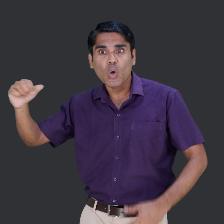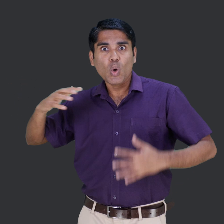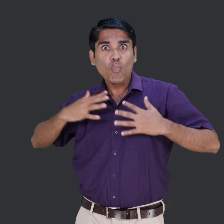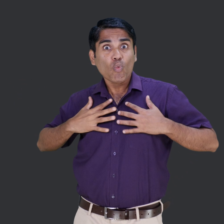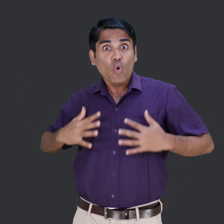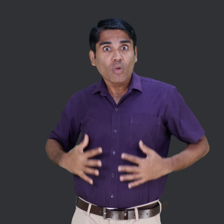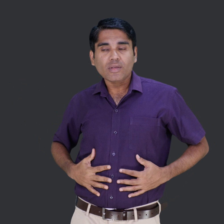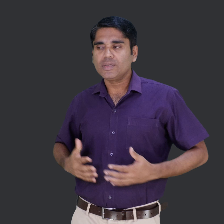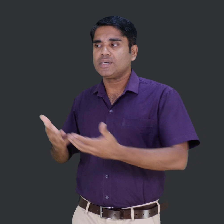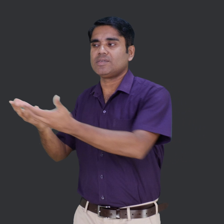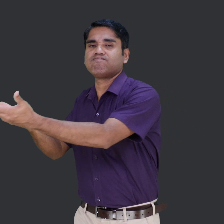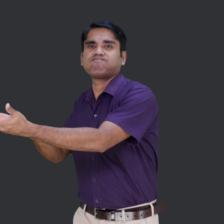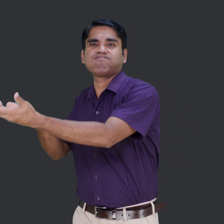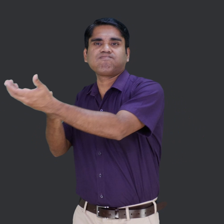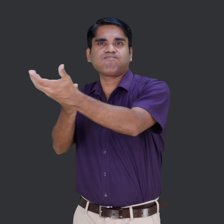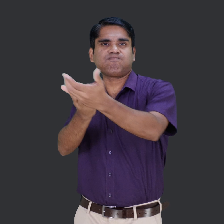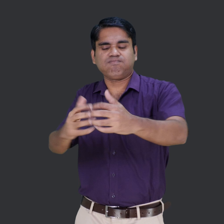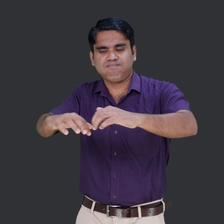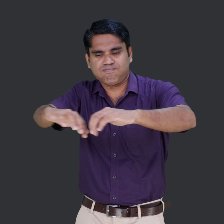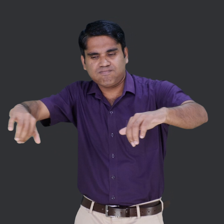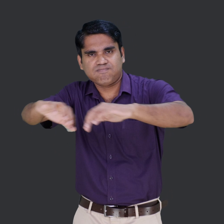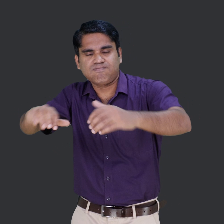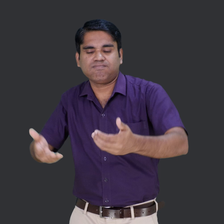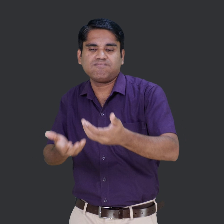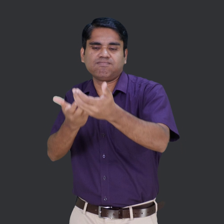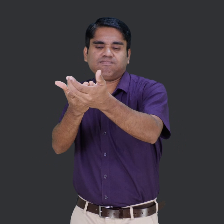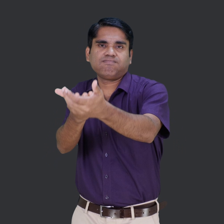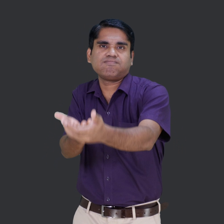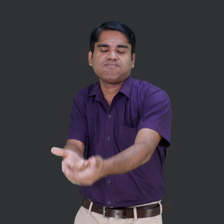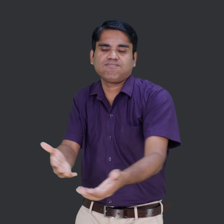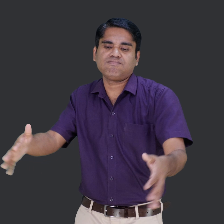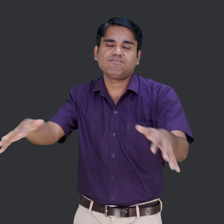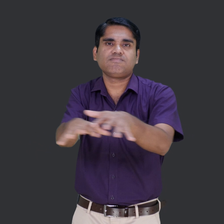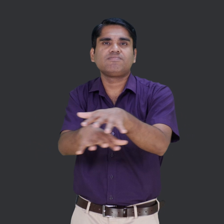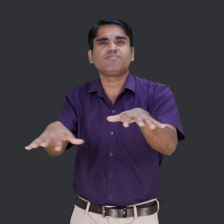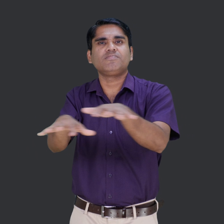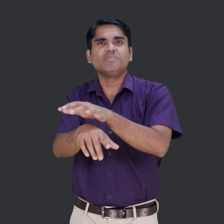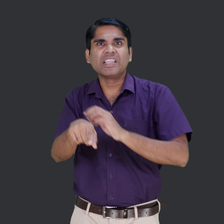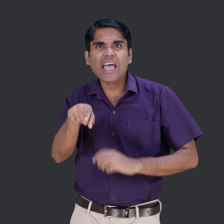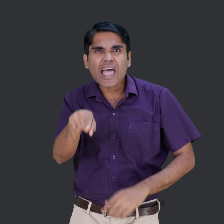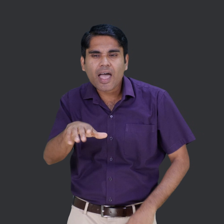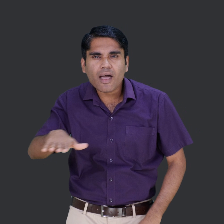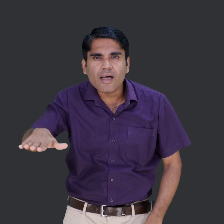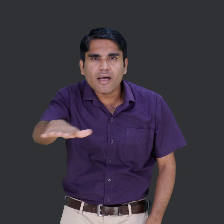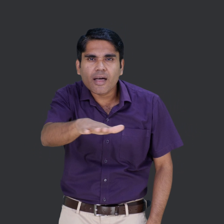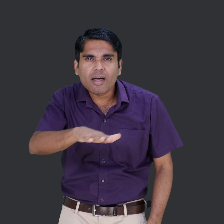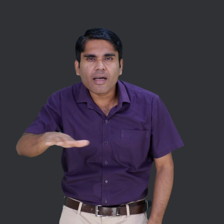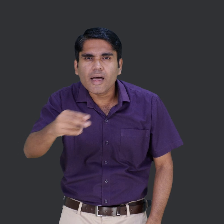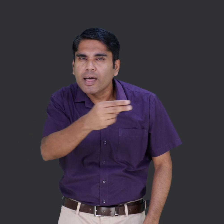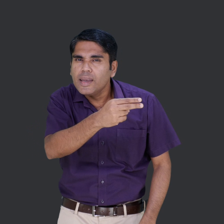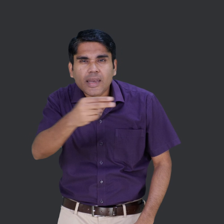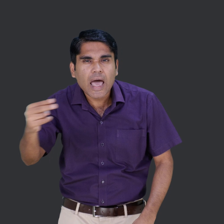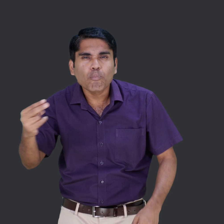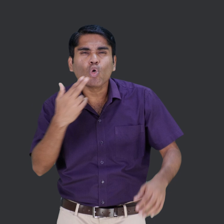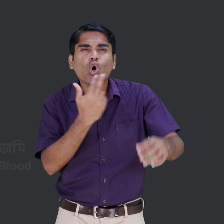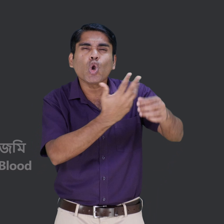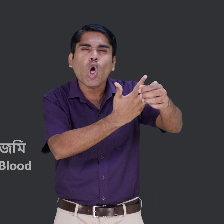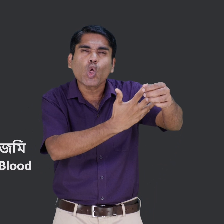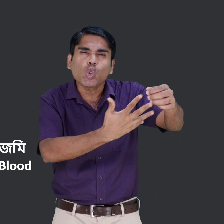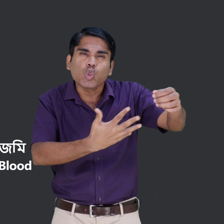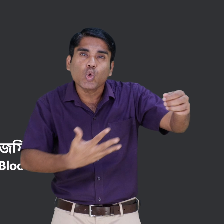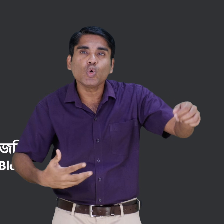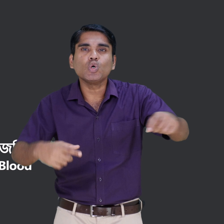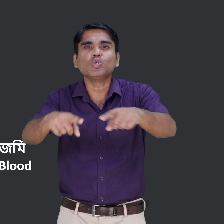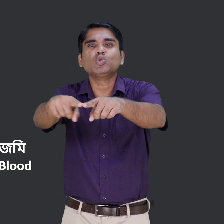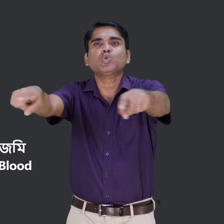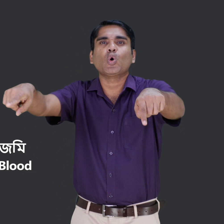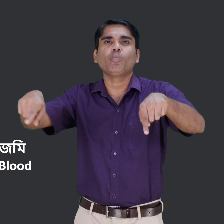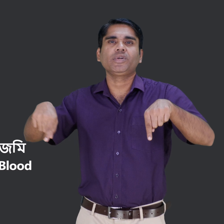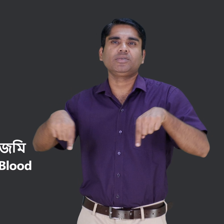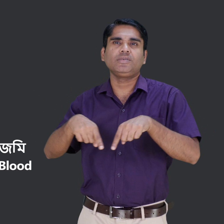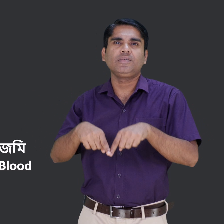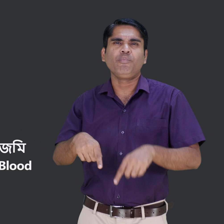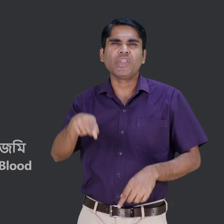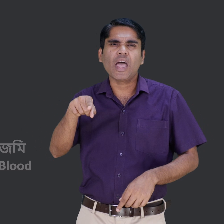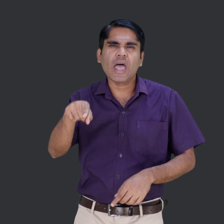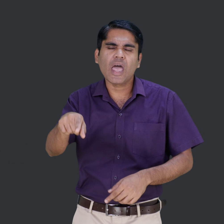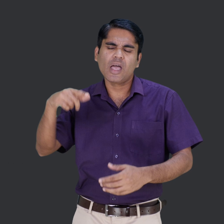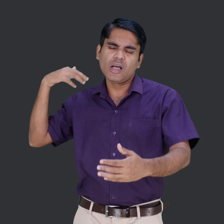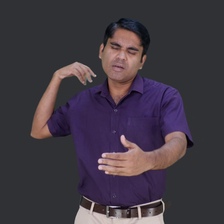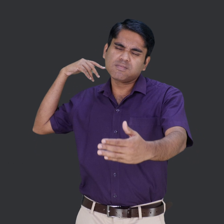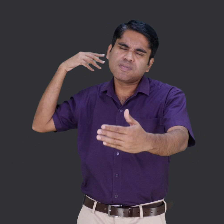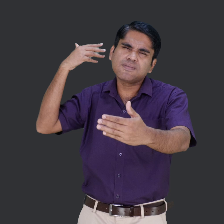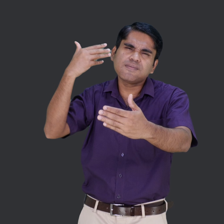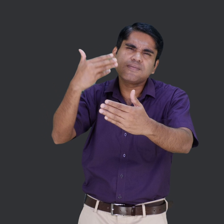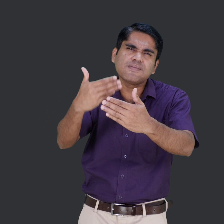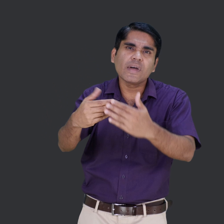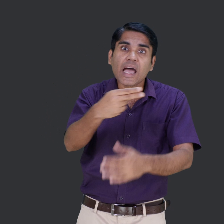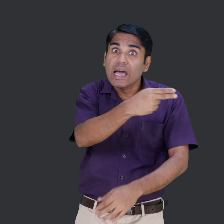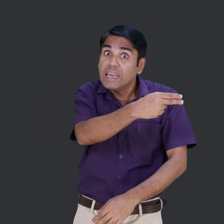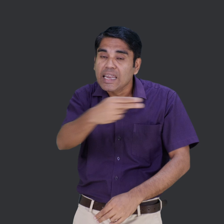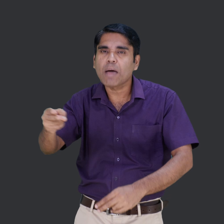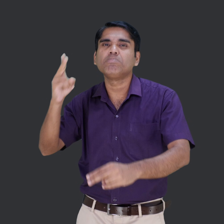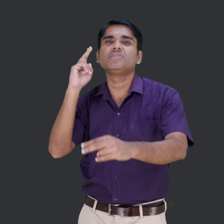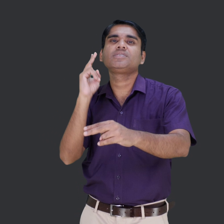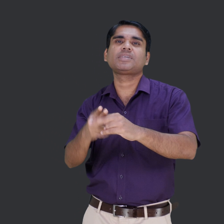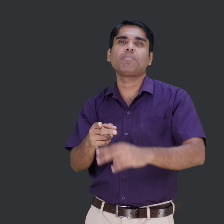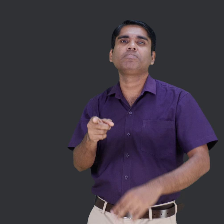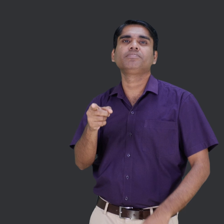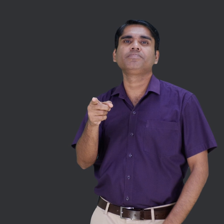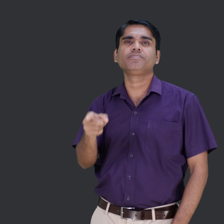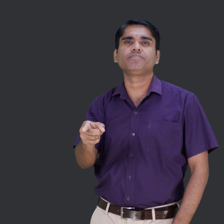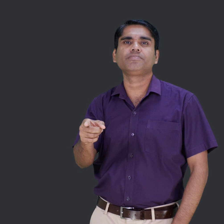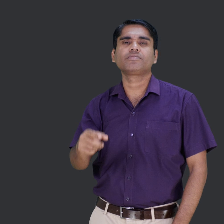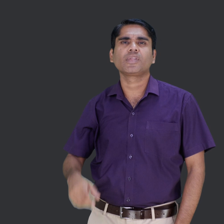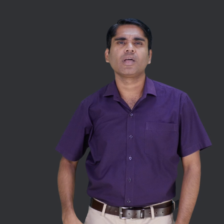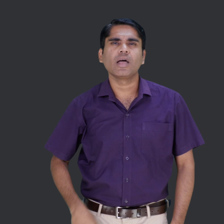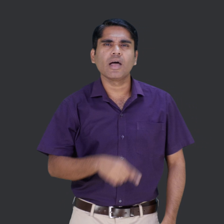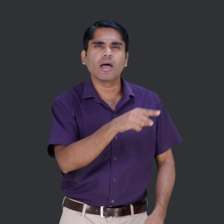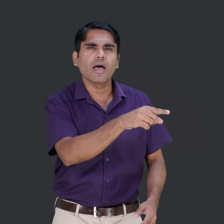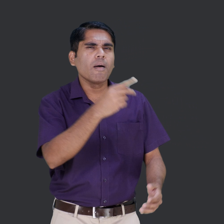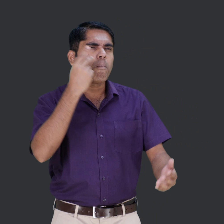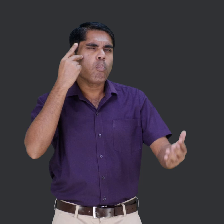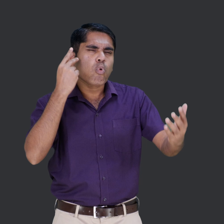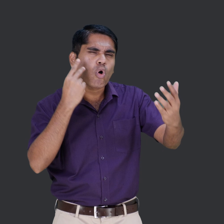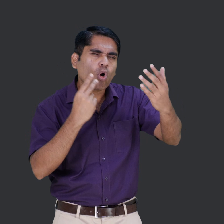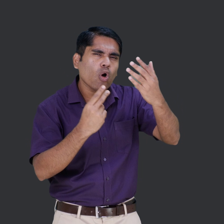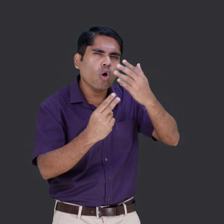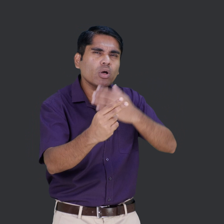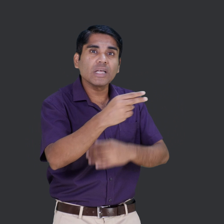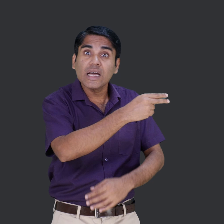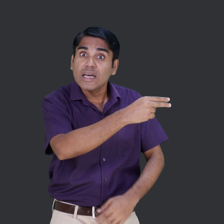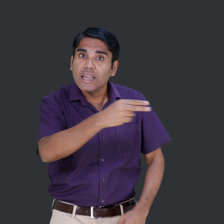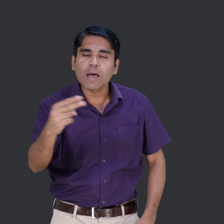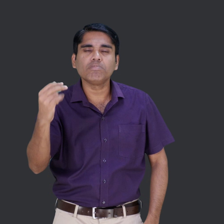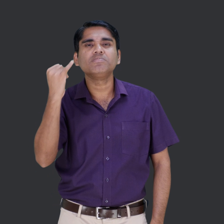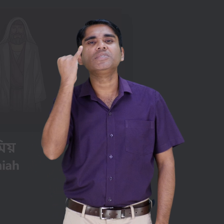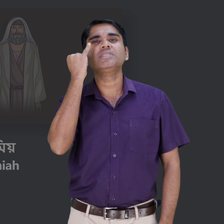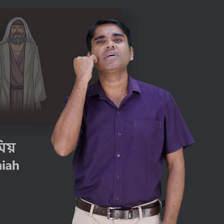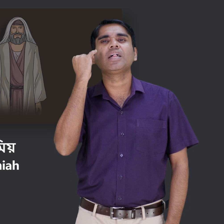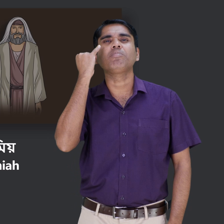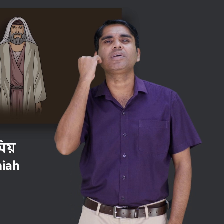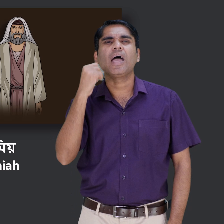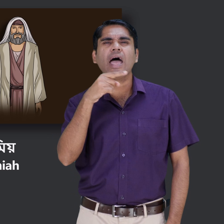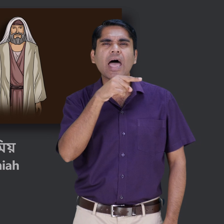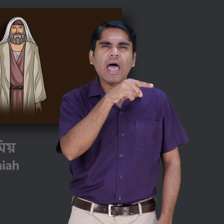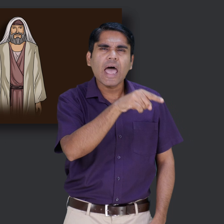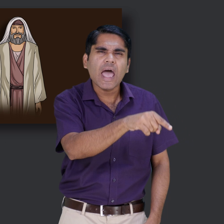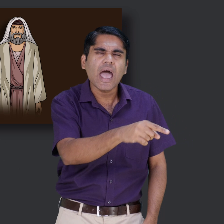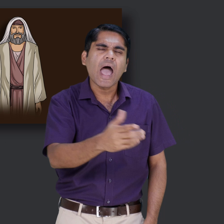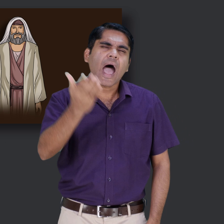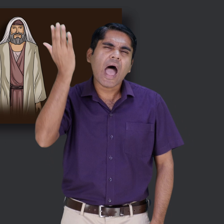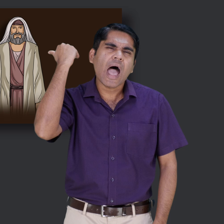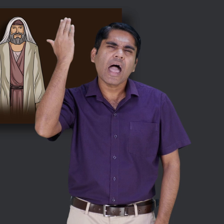That is why it has been called the Field of Blood to this day.